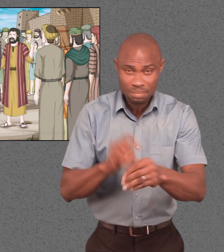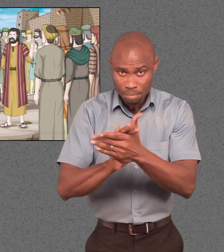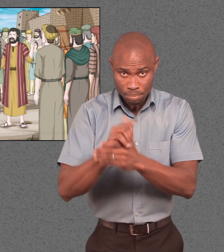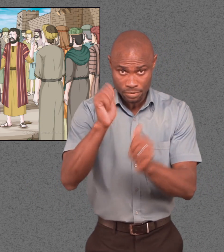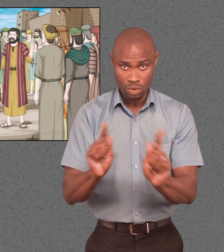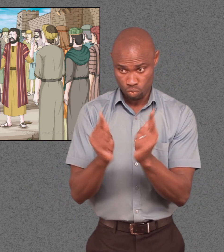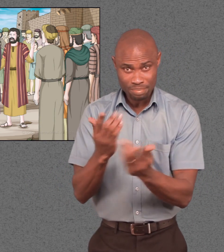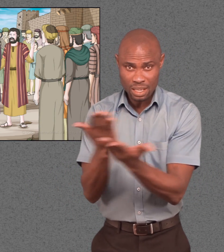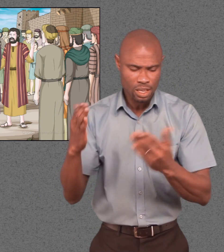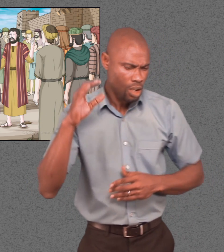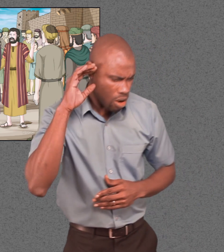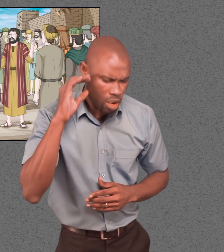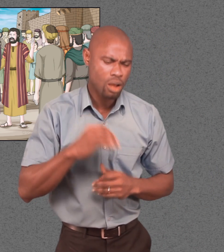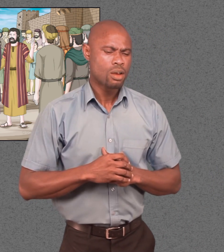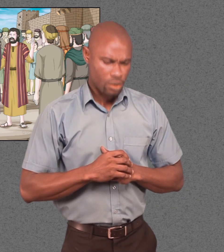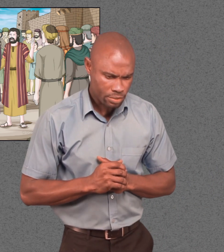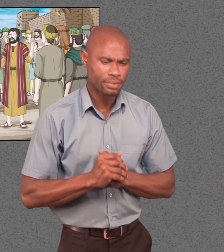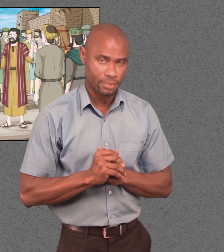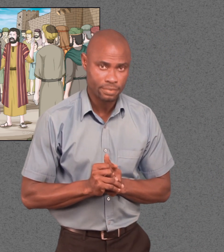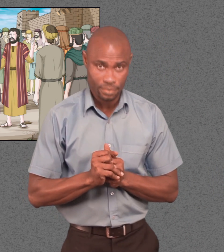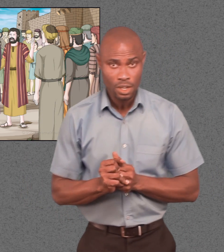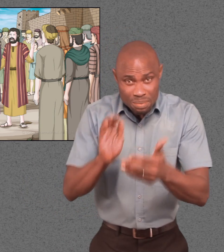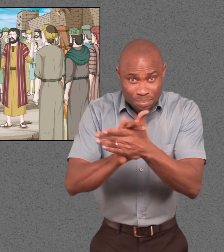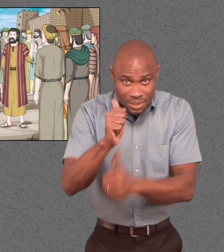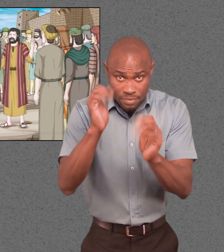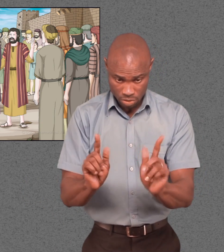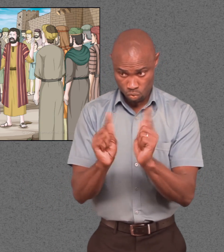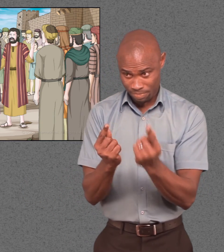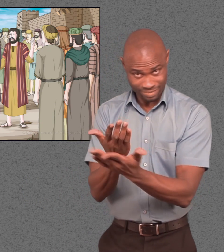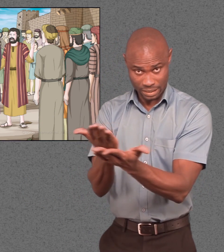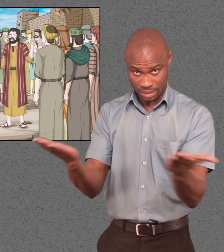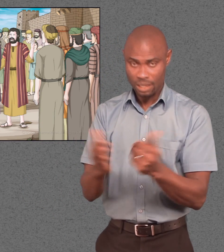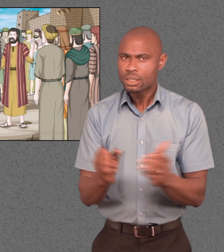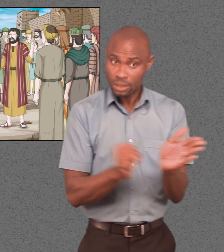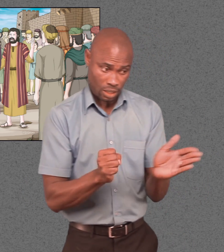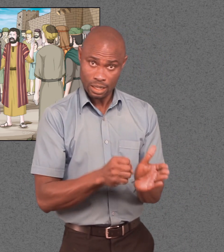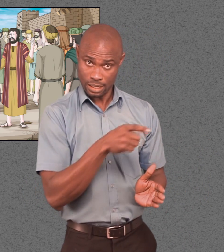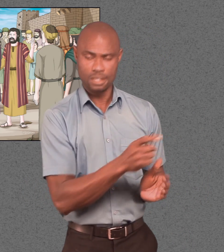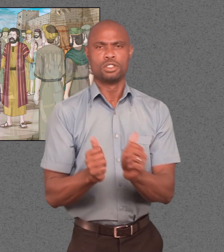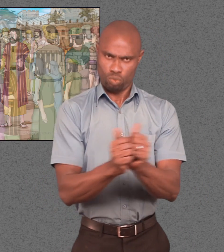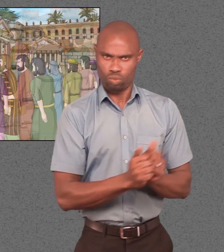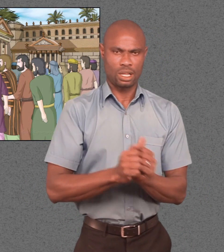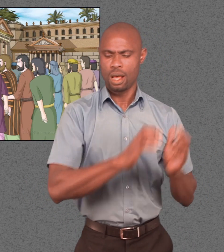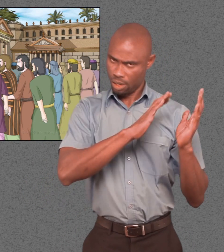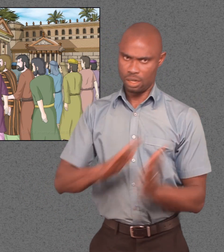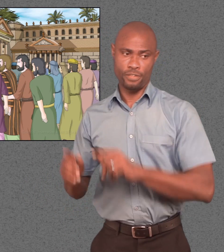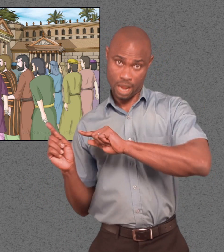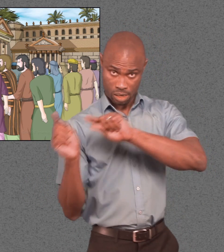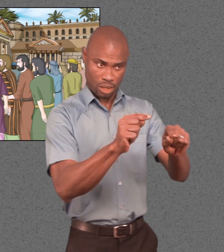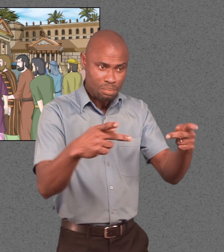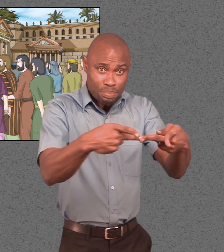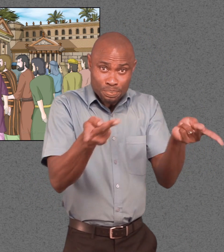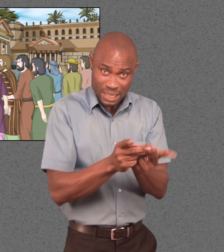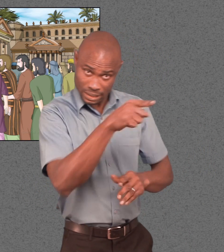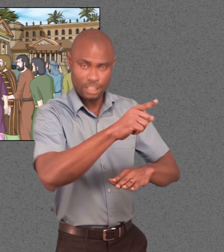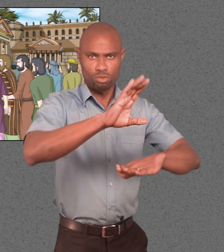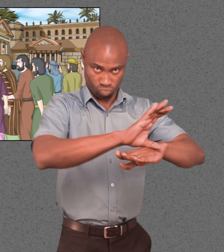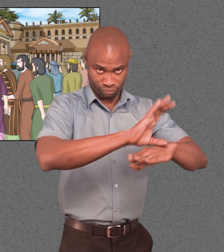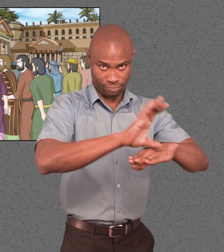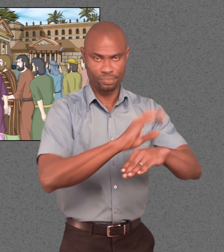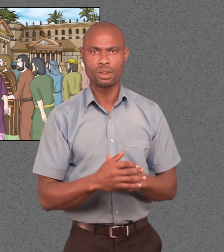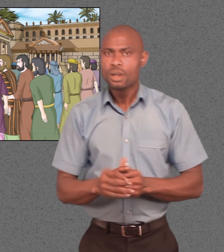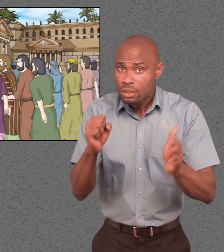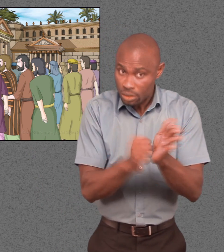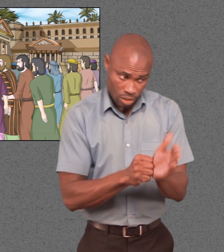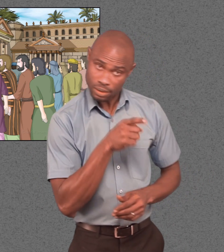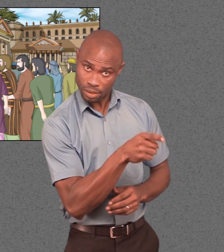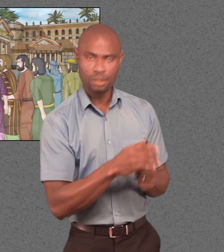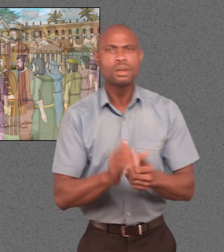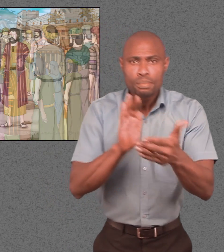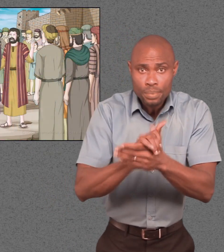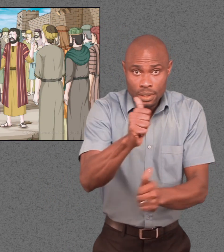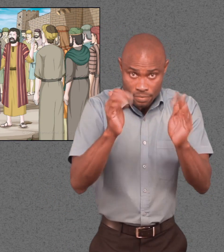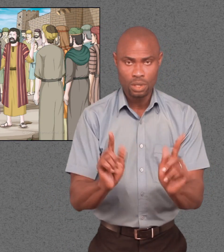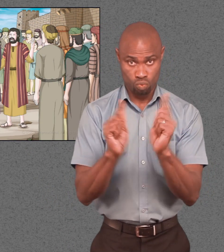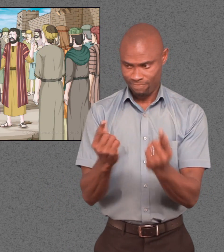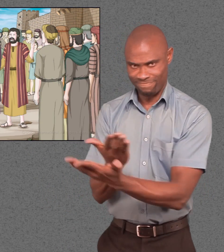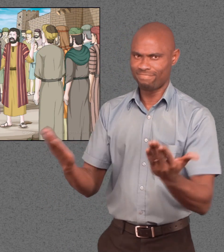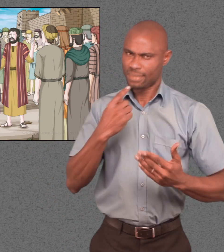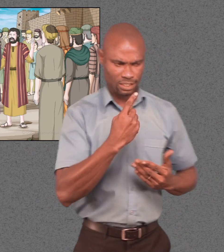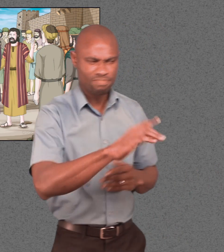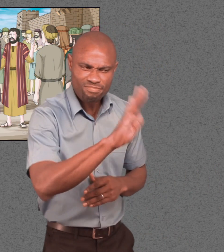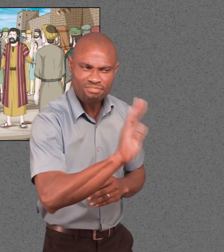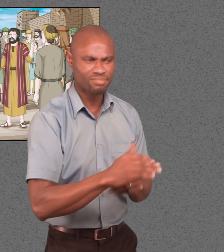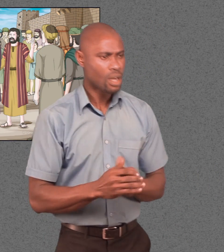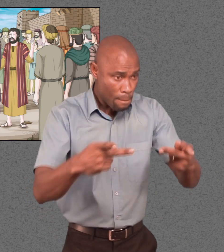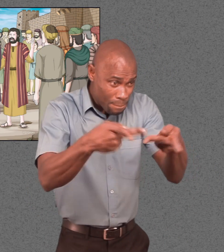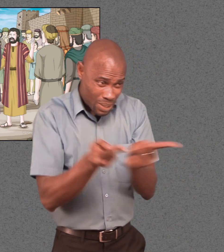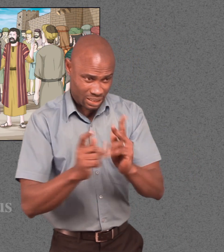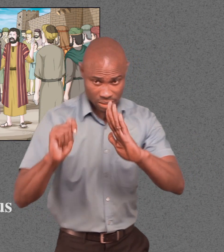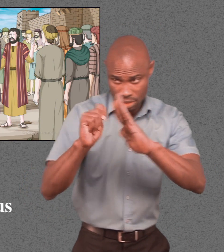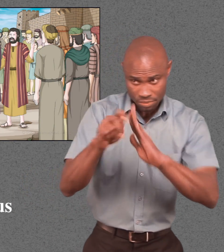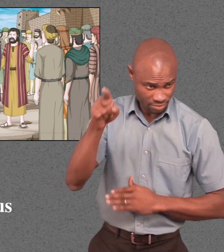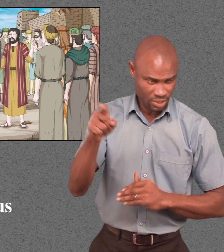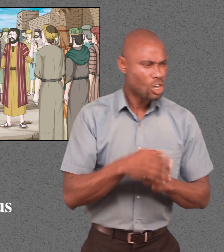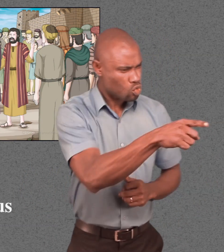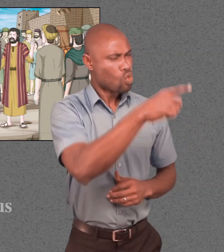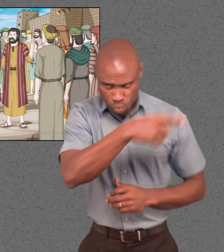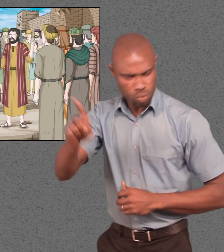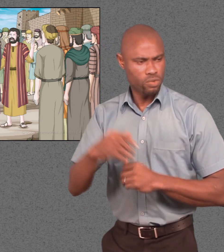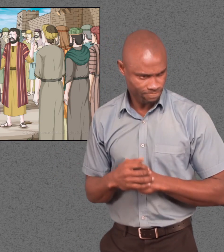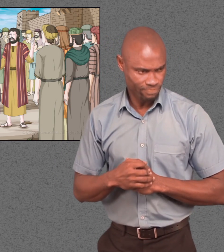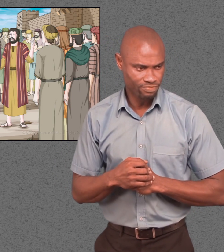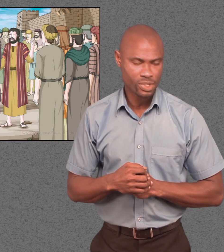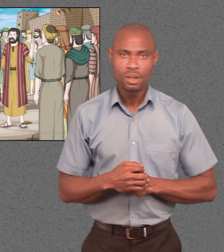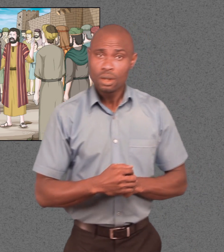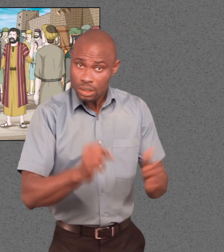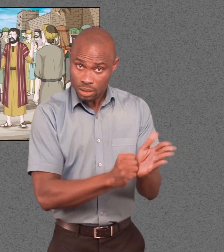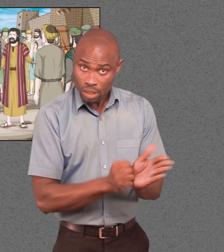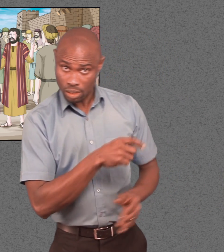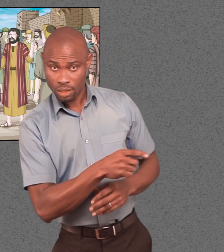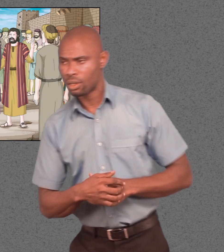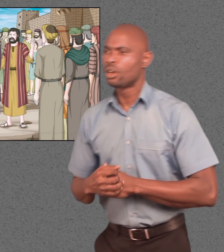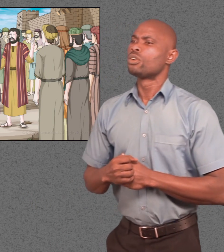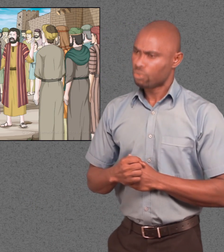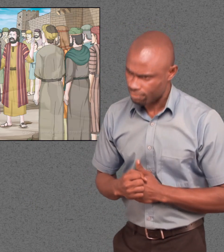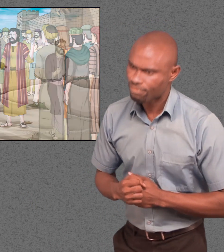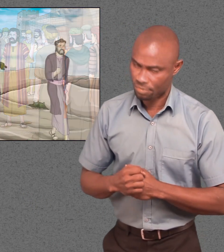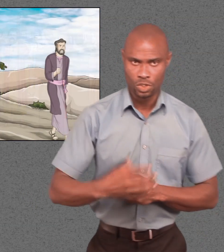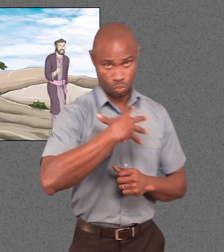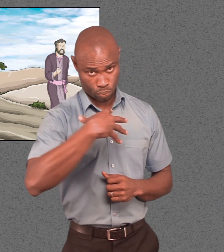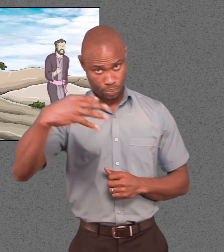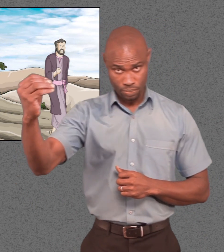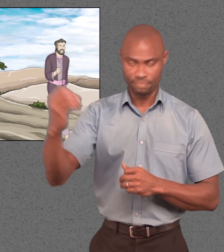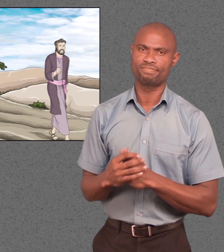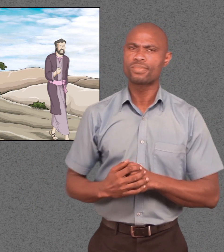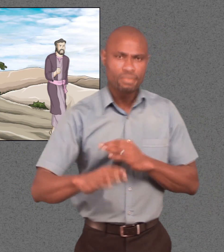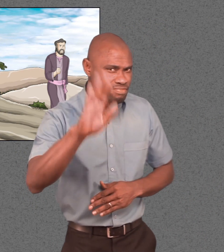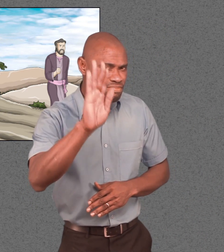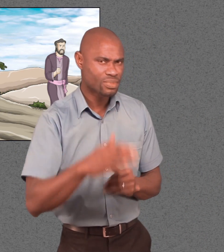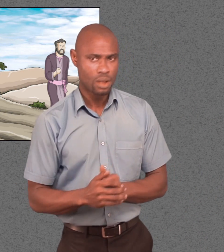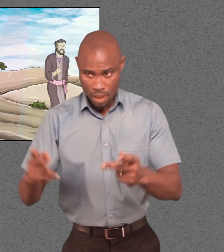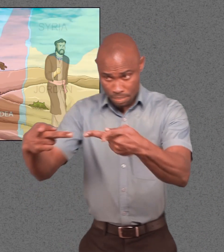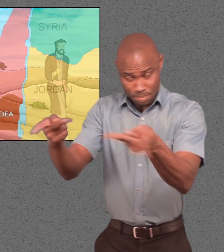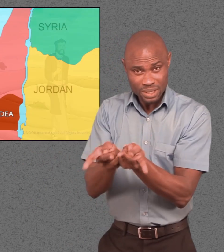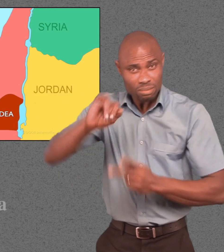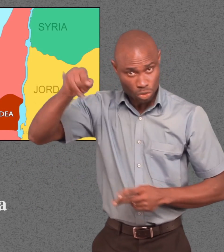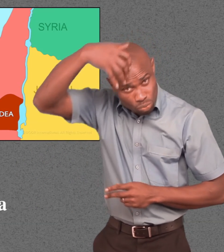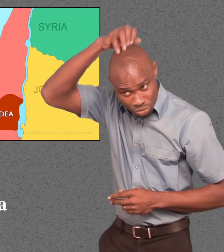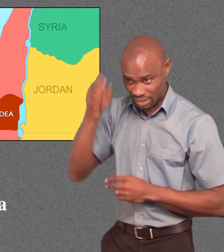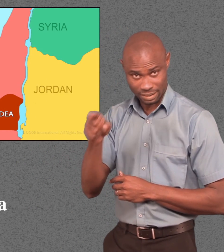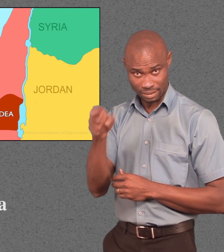When the brothers learned of this, they took him down to Caesarea and sent him off to Tarsus.